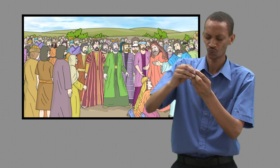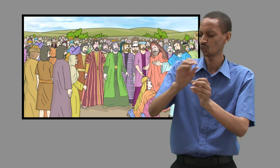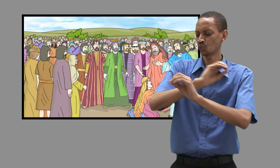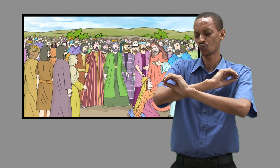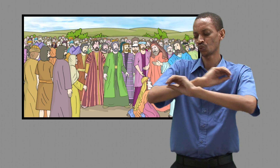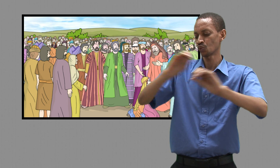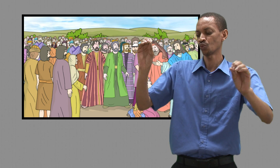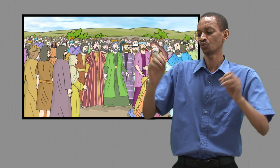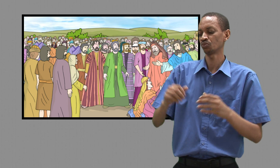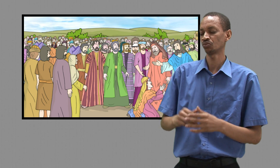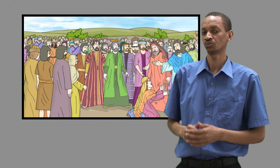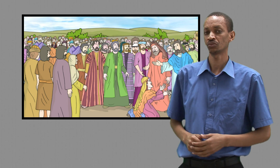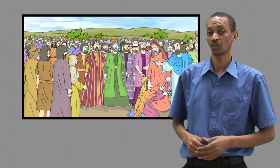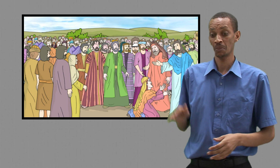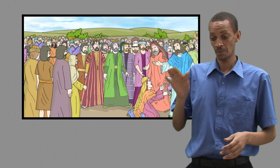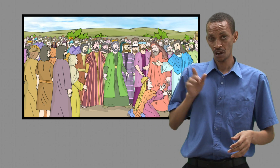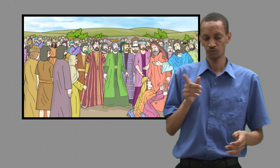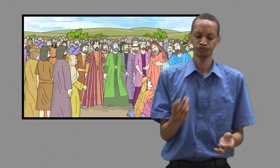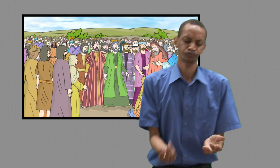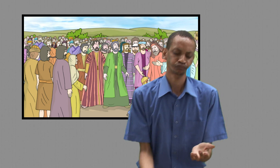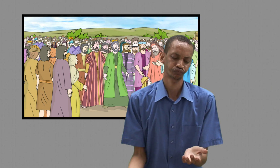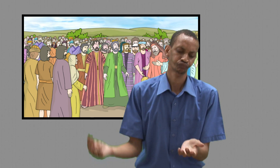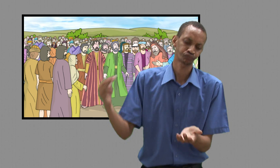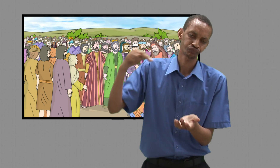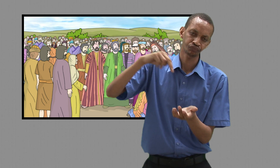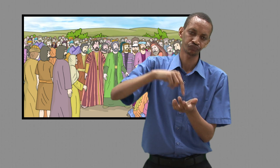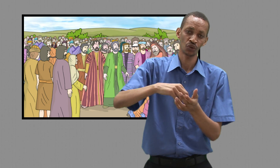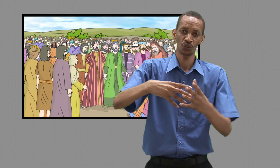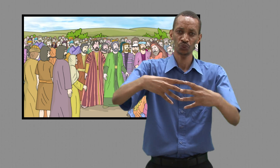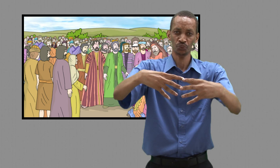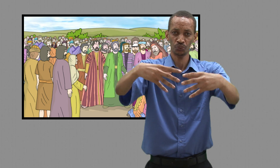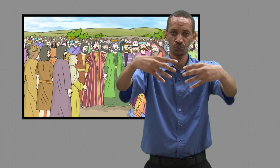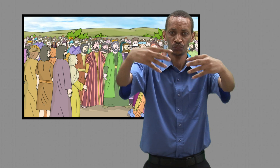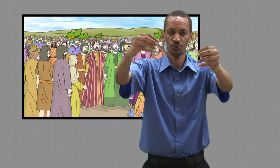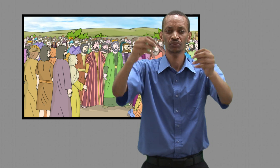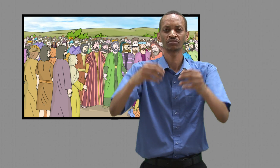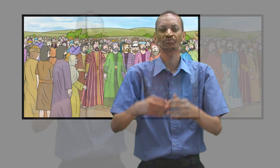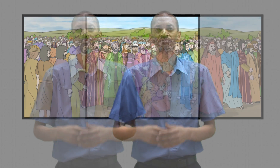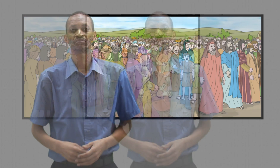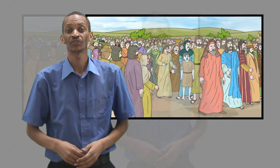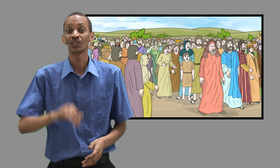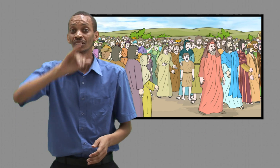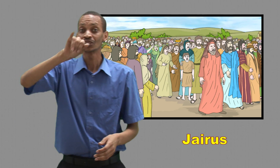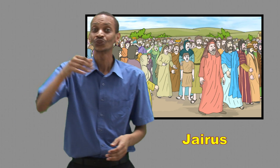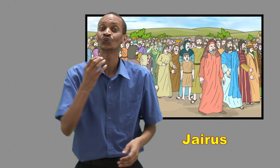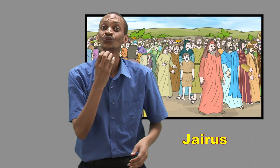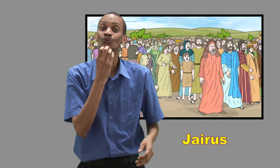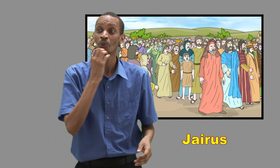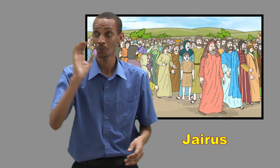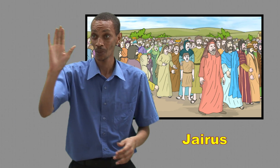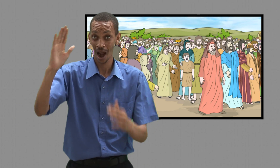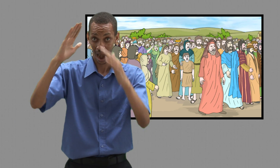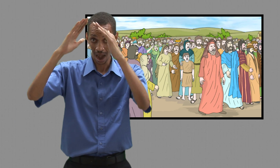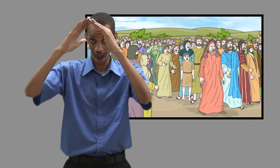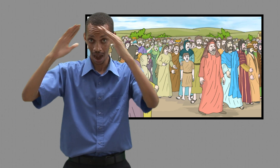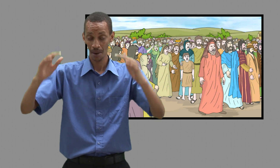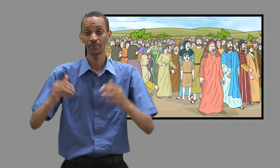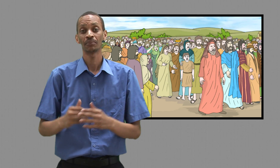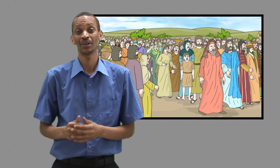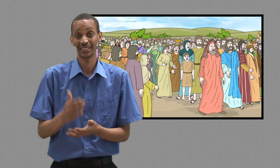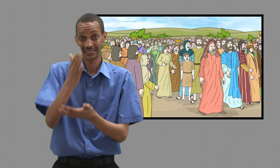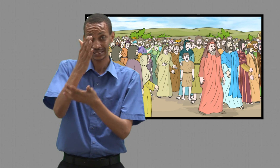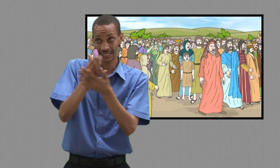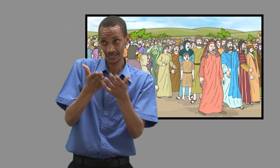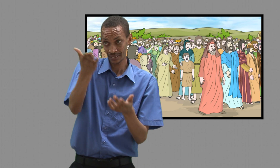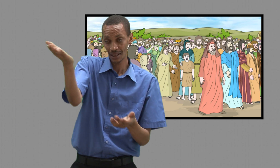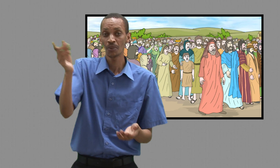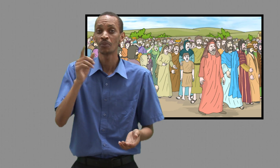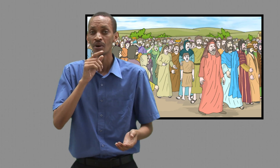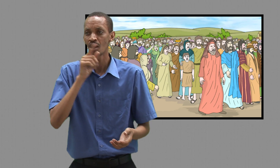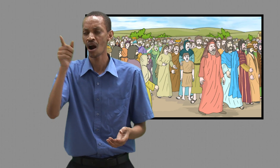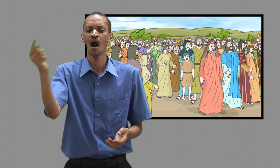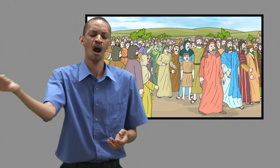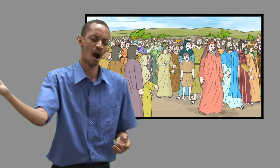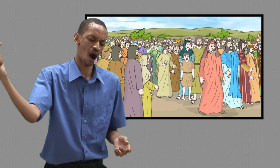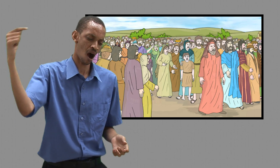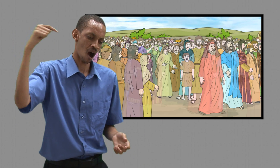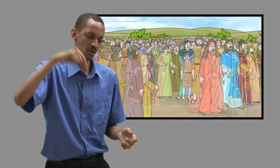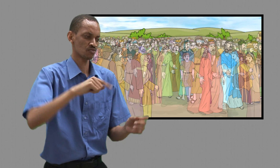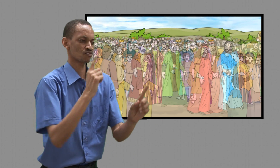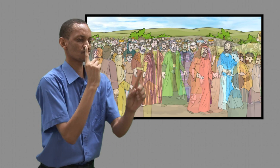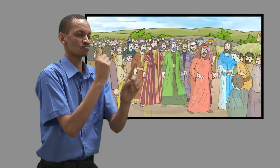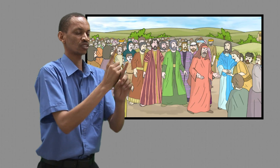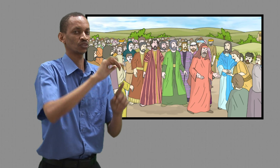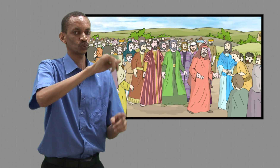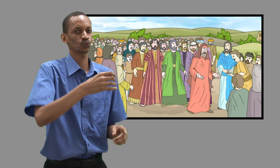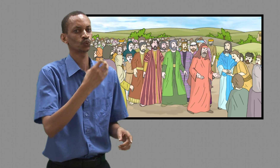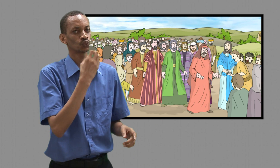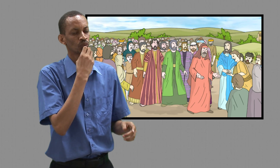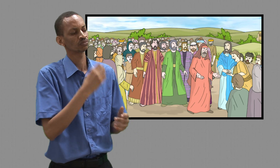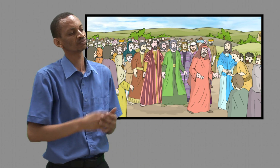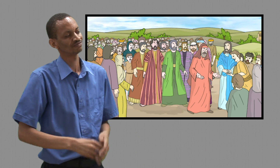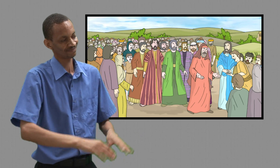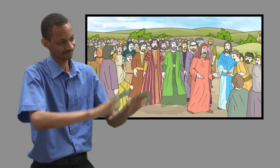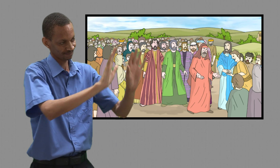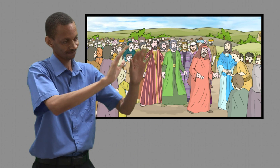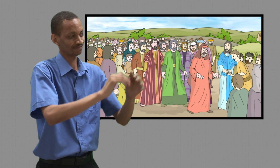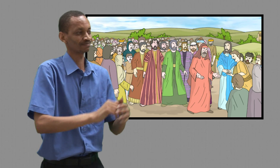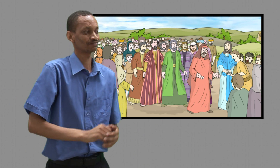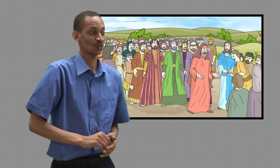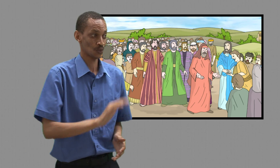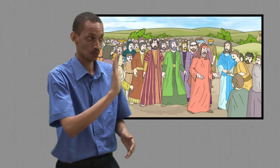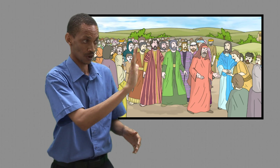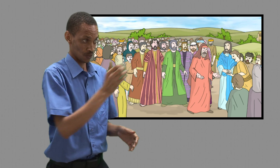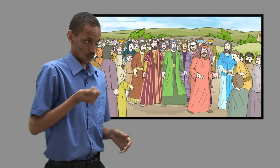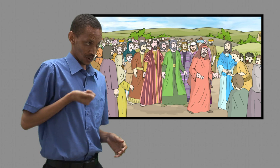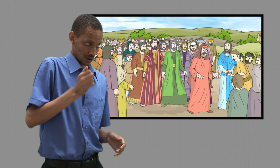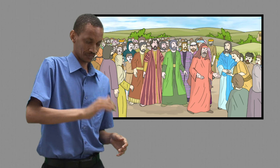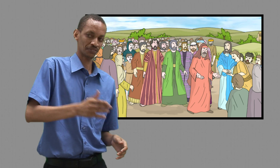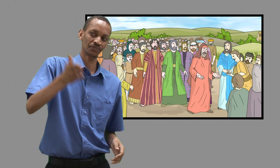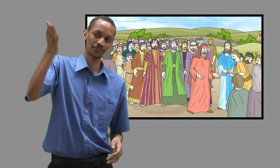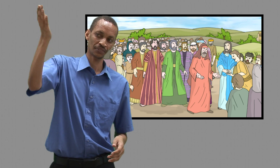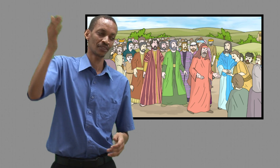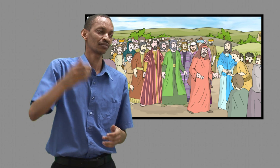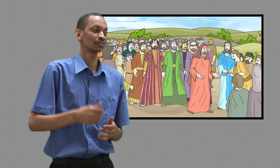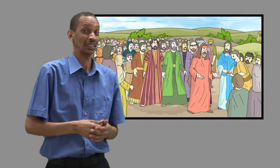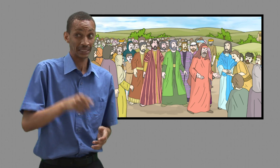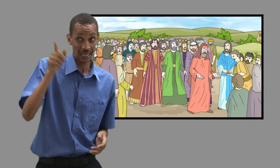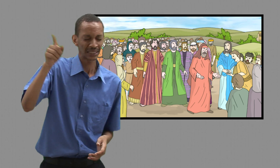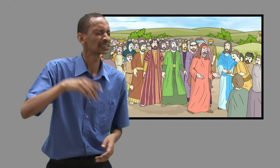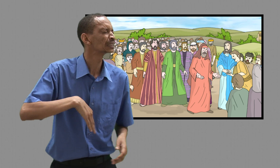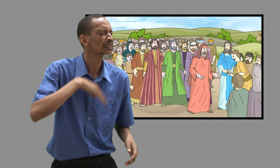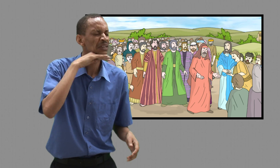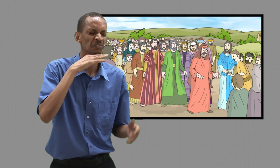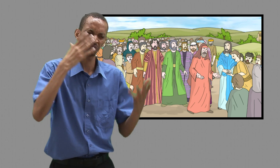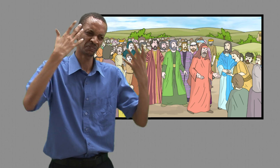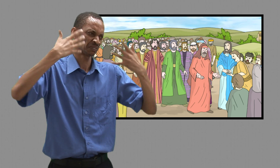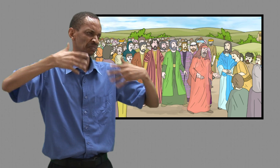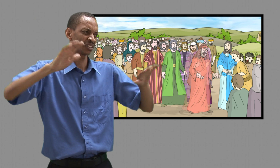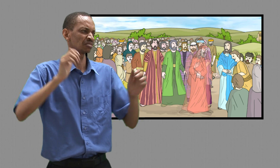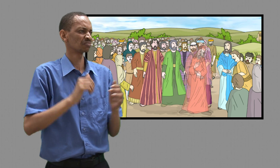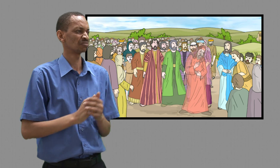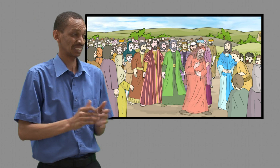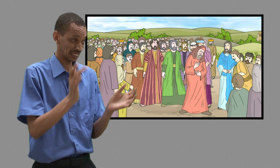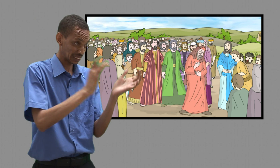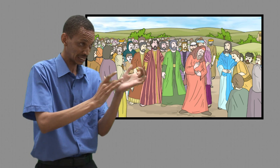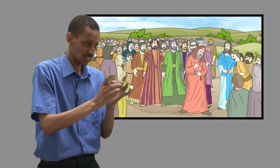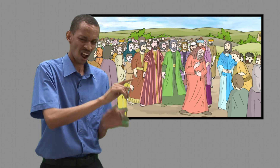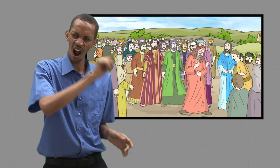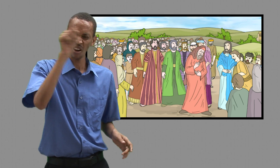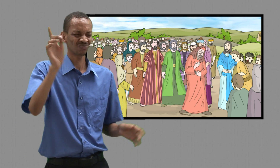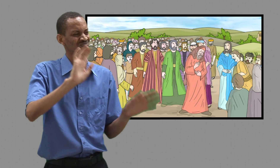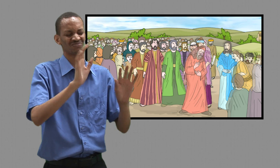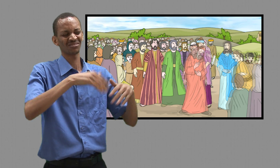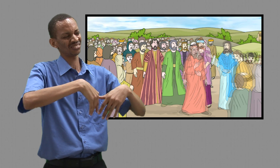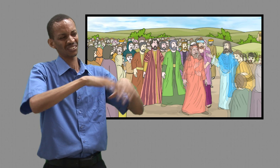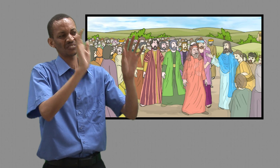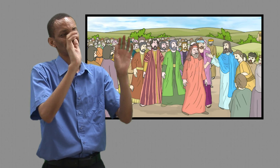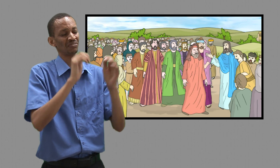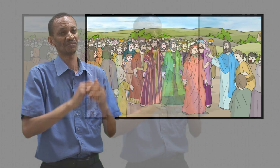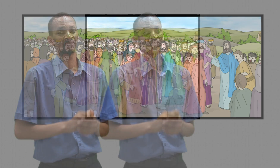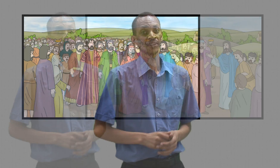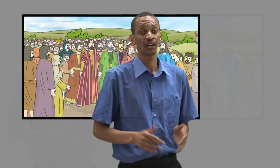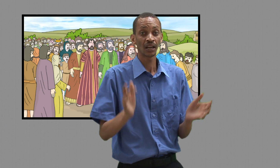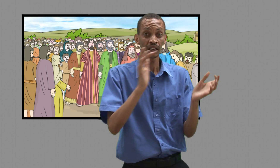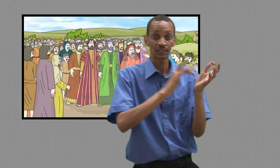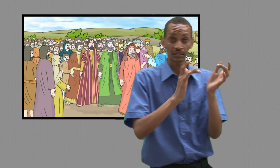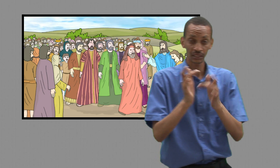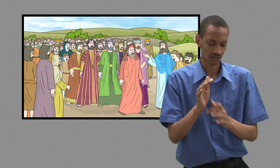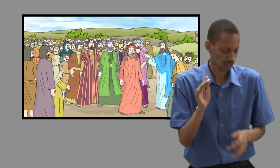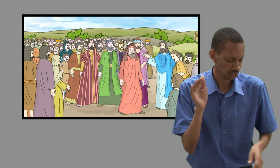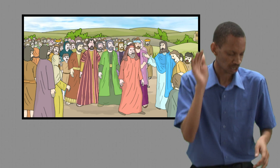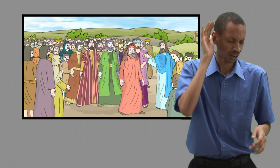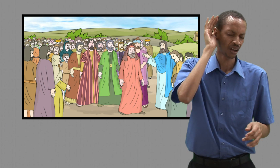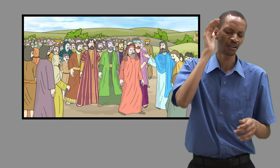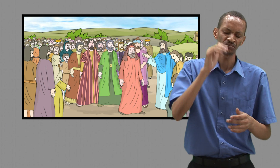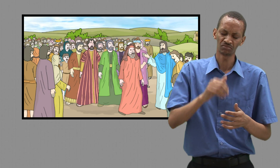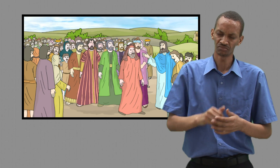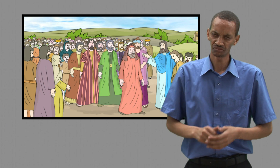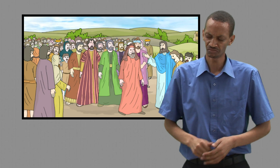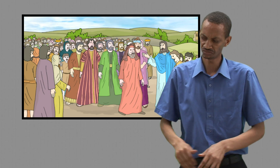While He was still speaking, messengers from the house of Jairus arrived and said, “Your daughter is dead; why bother the Teacher anymore?”